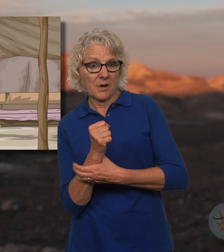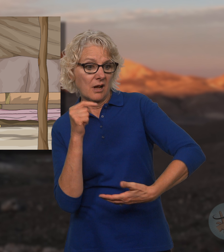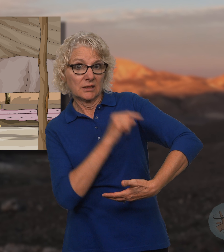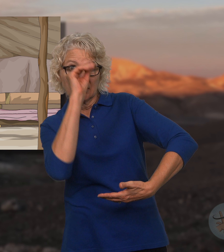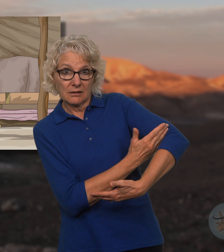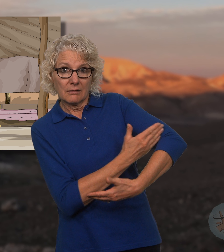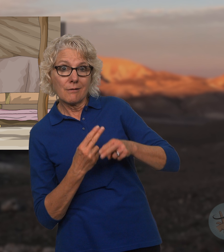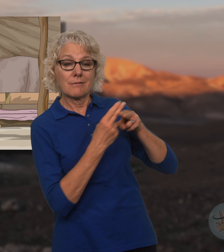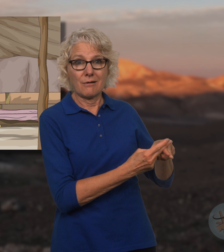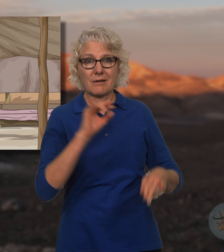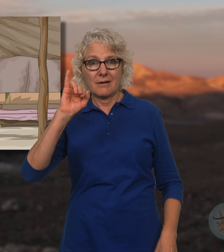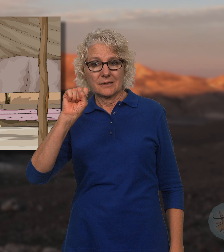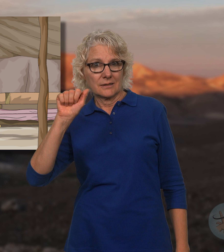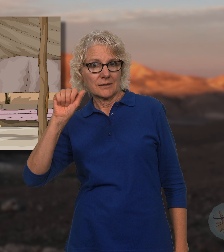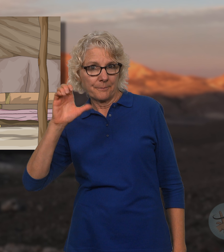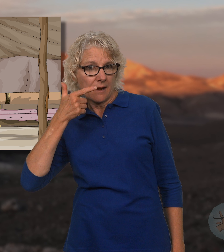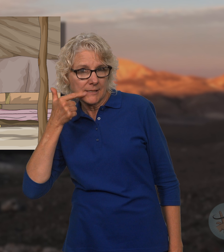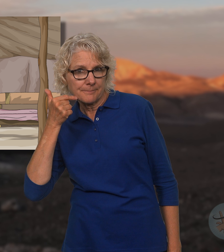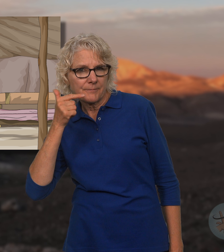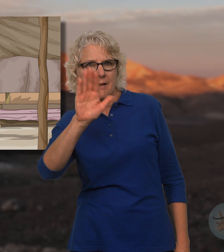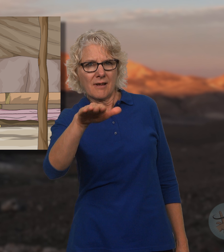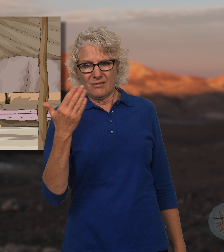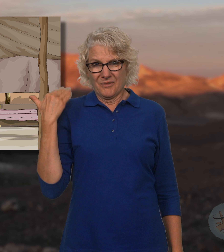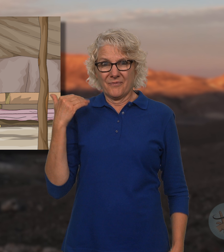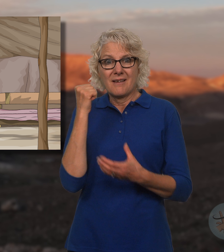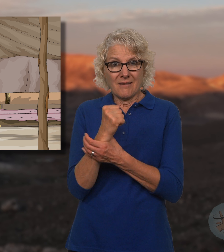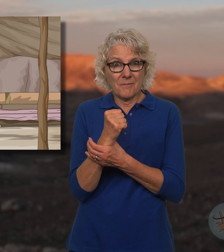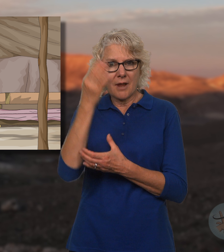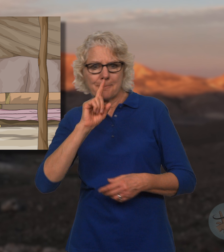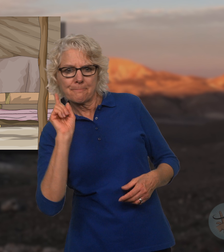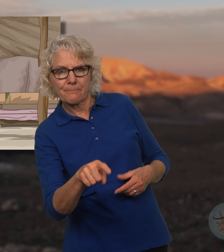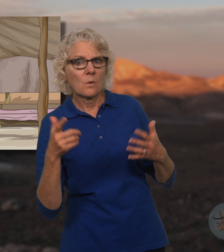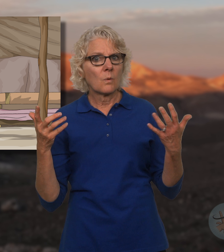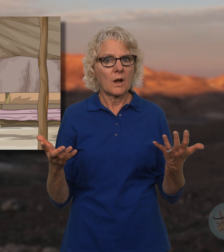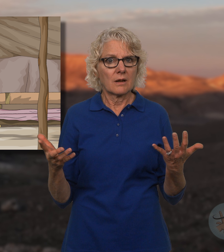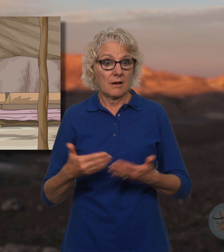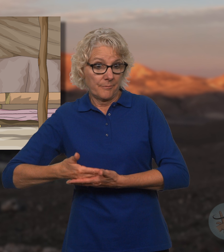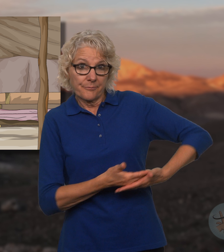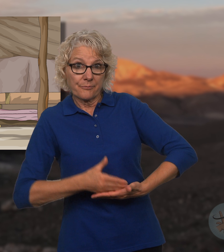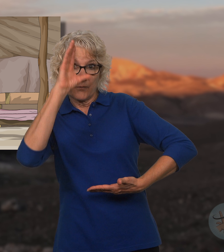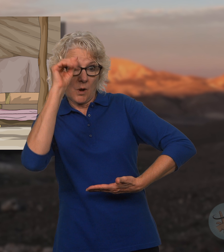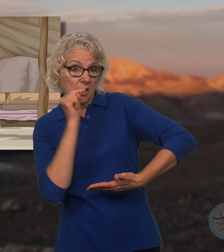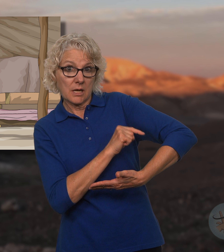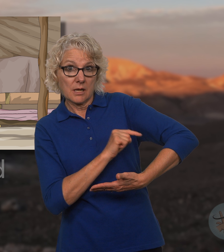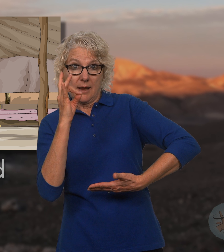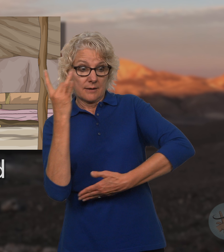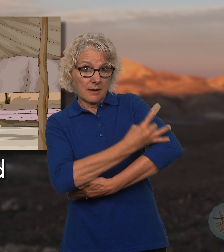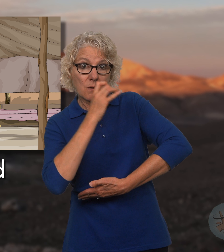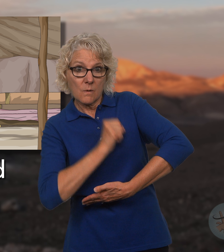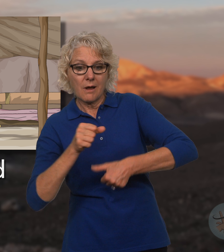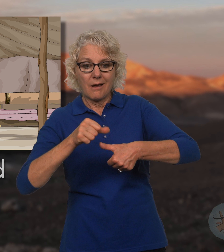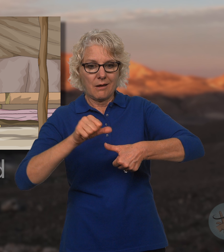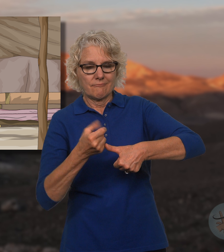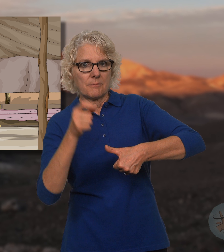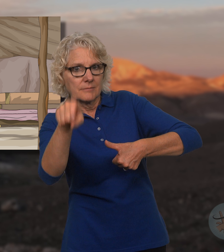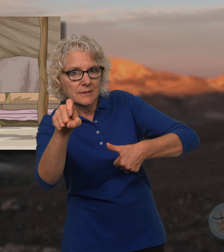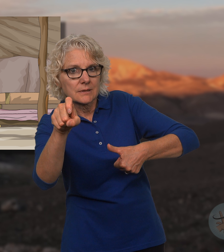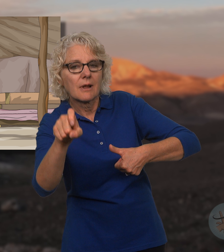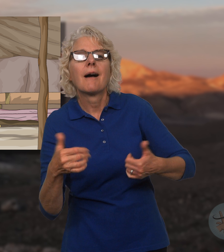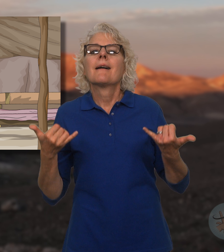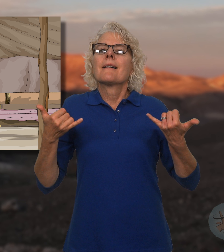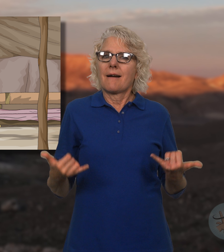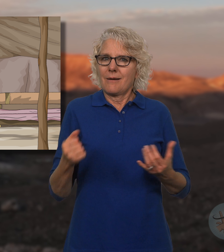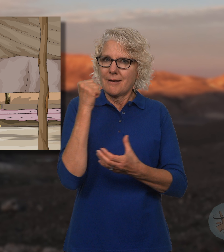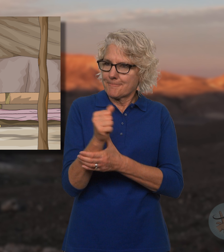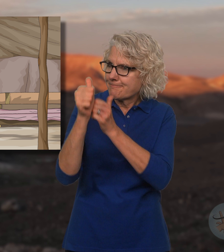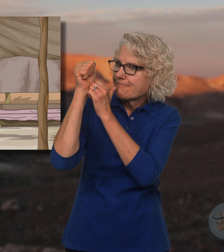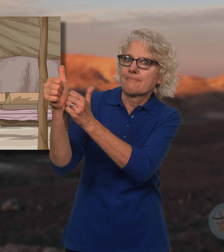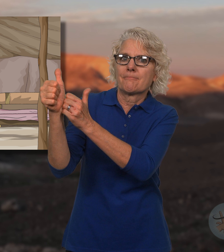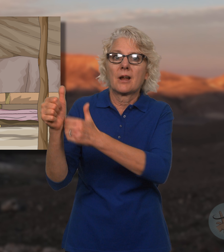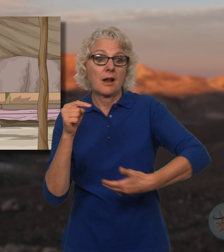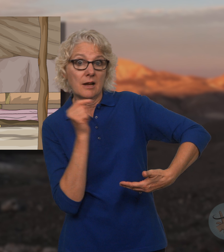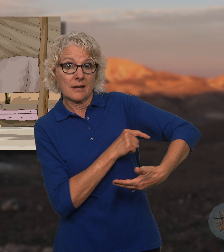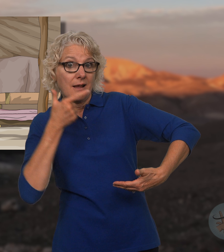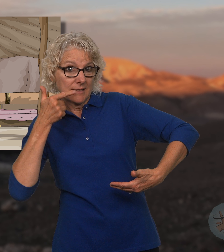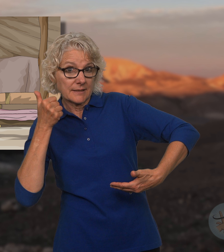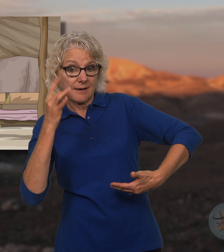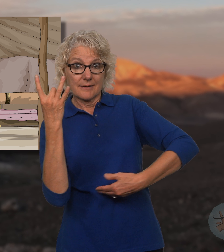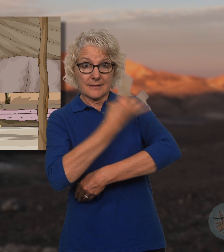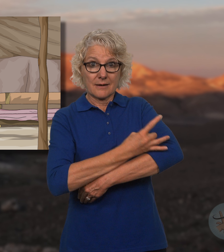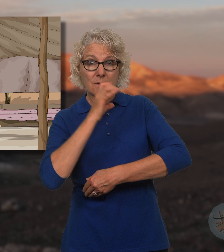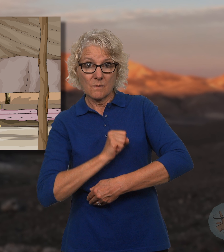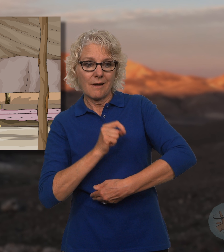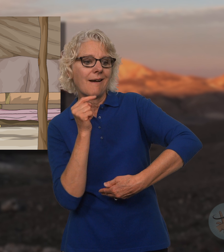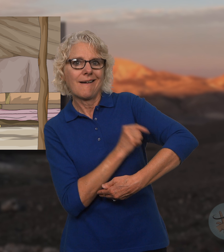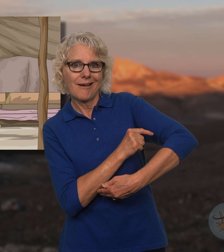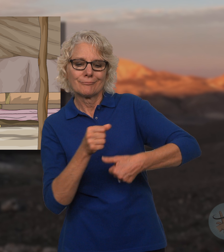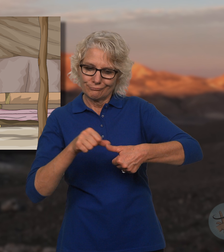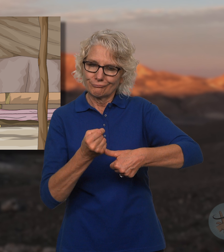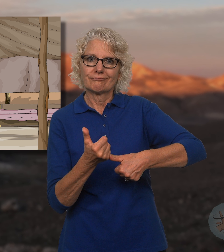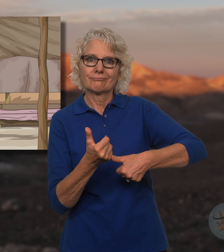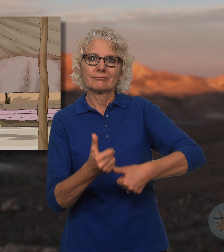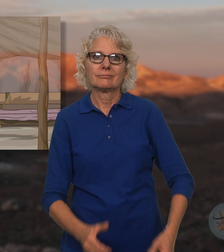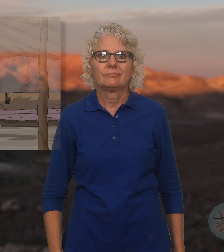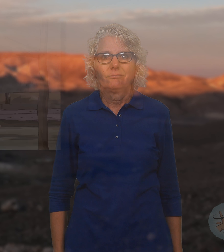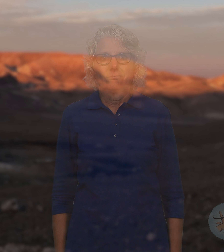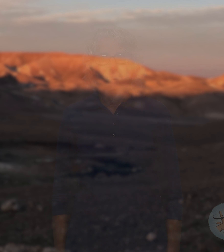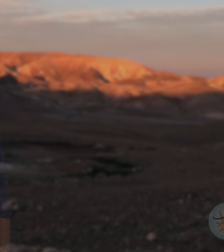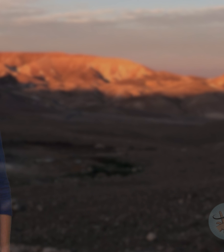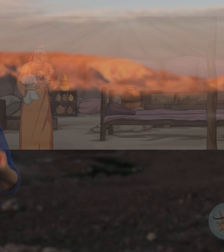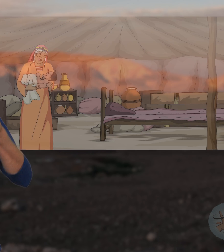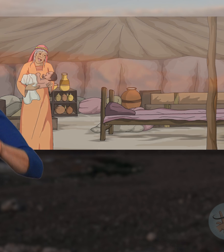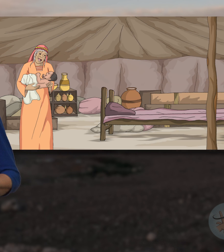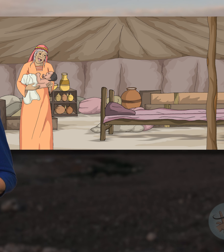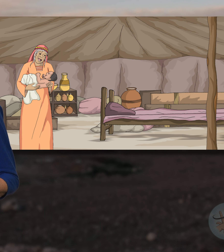And Abraham gave the name Isaac to the son Sarah bore to him. When his son Isaac was eight days old, Abraham circumcised him, as God had commanded him.